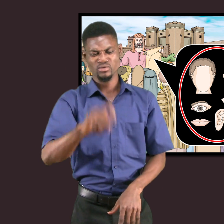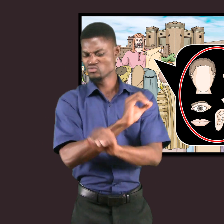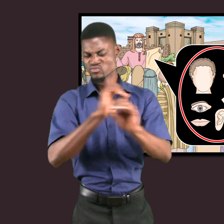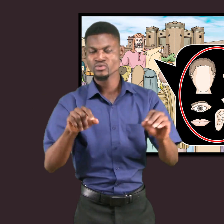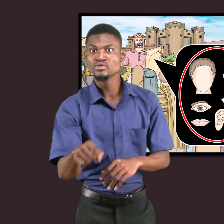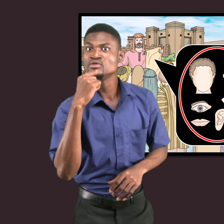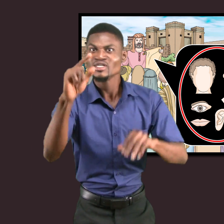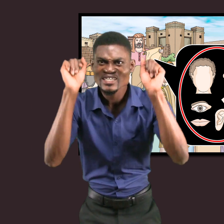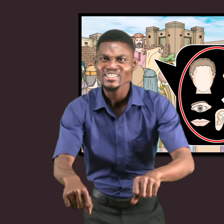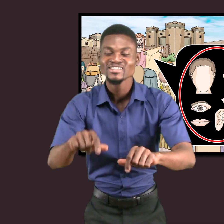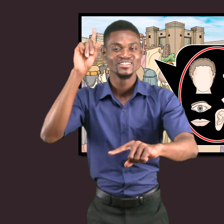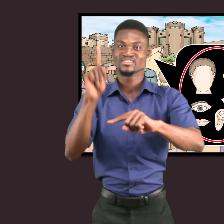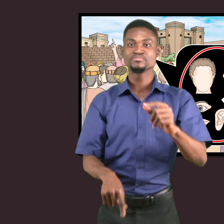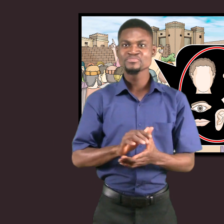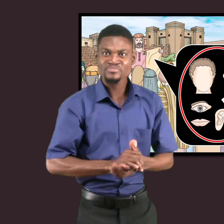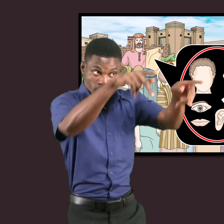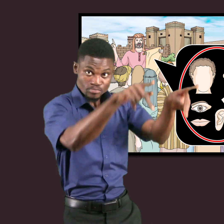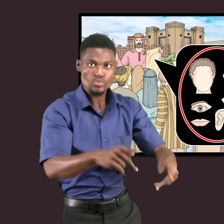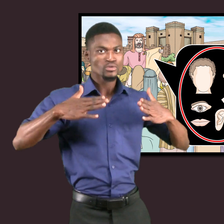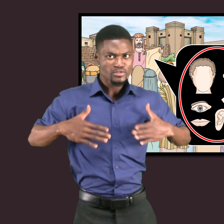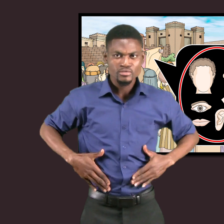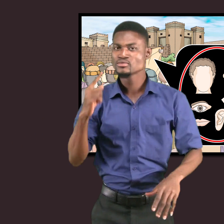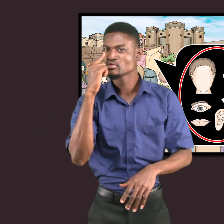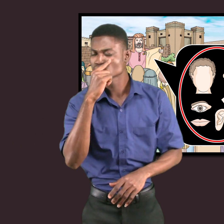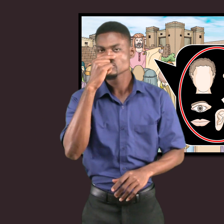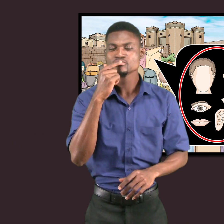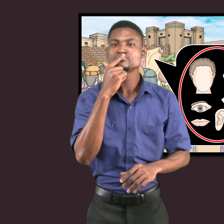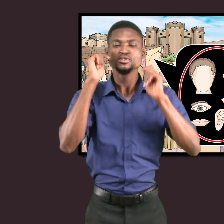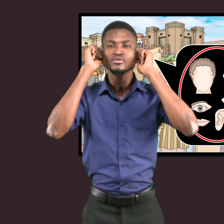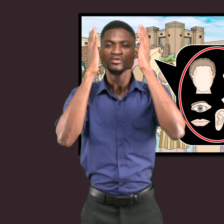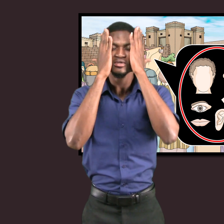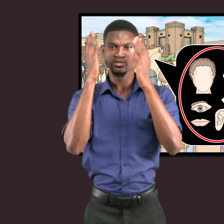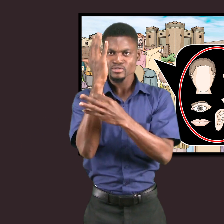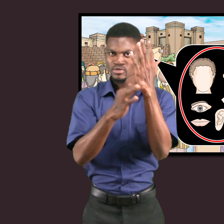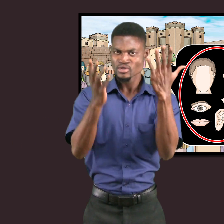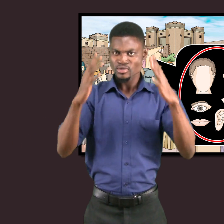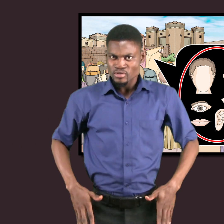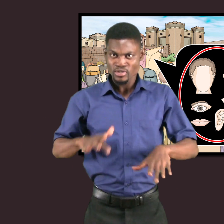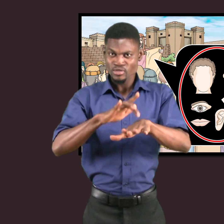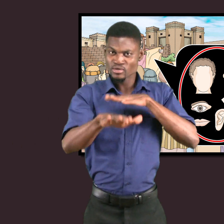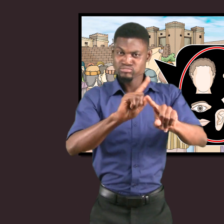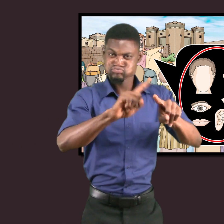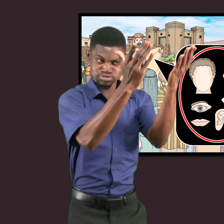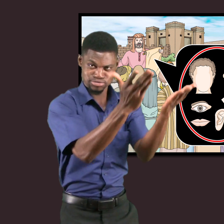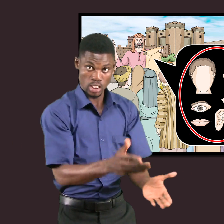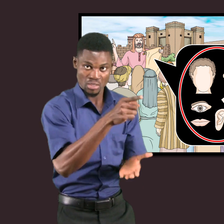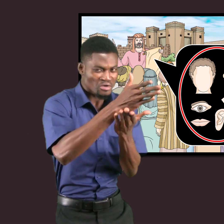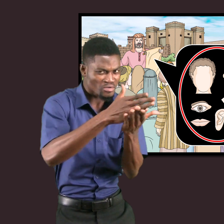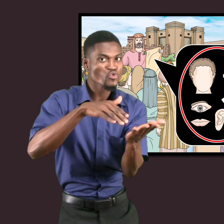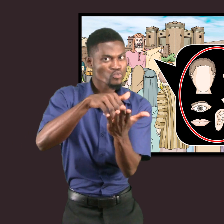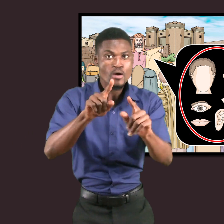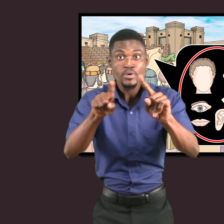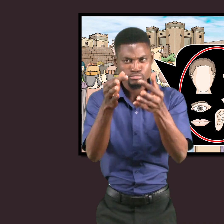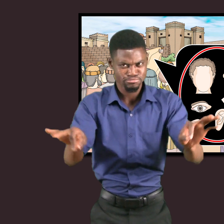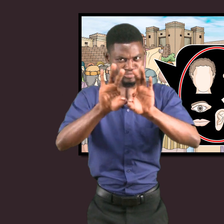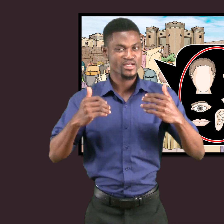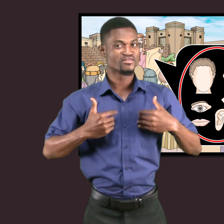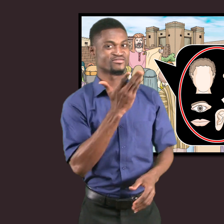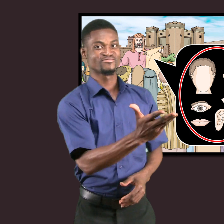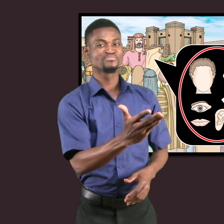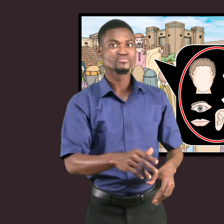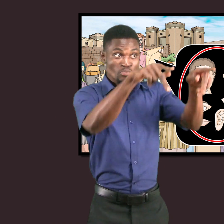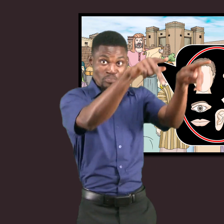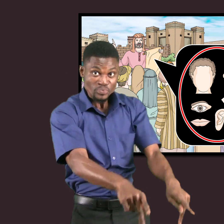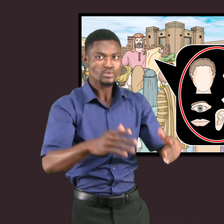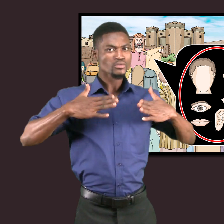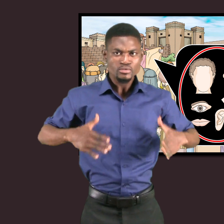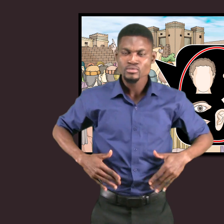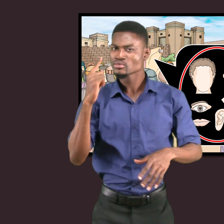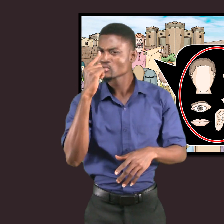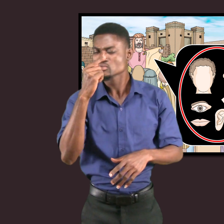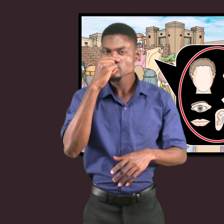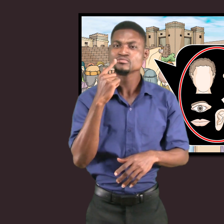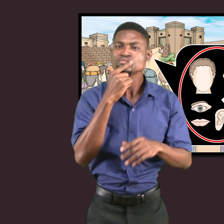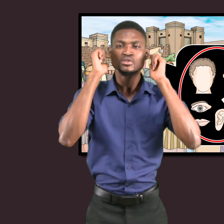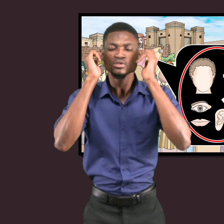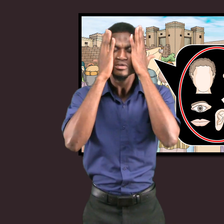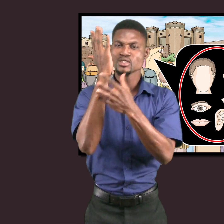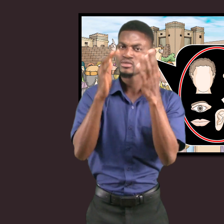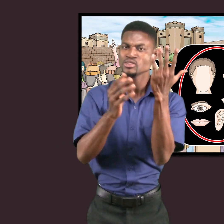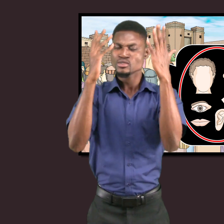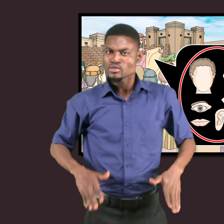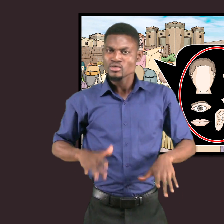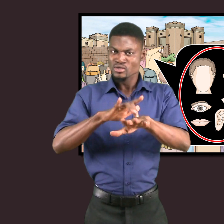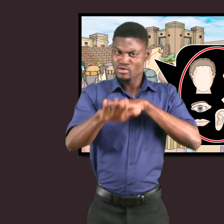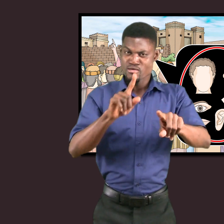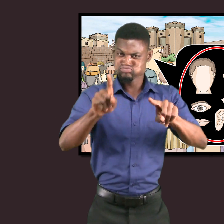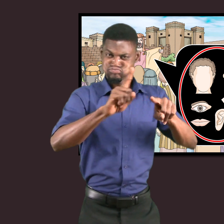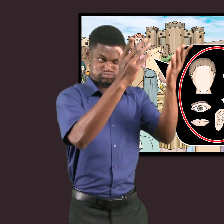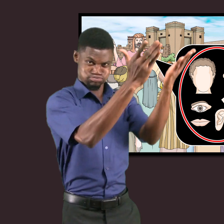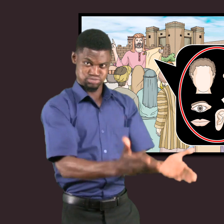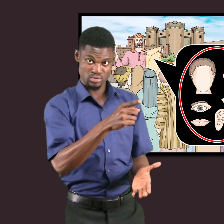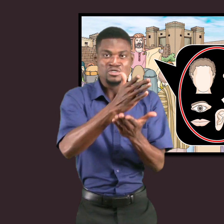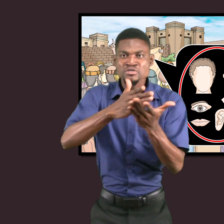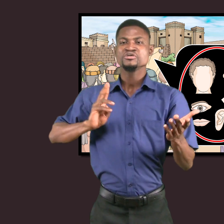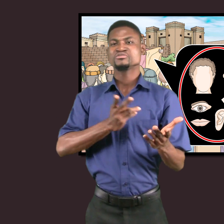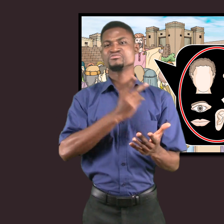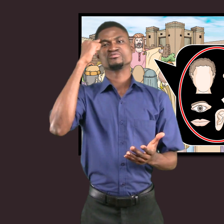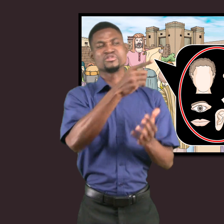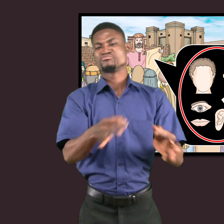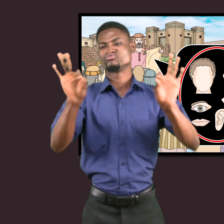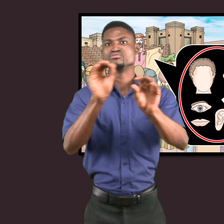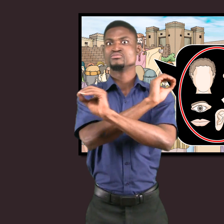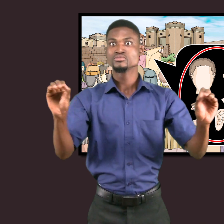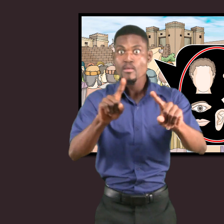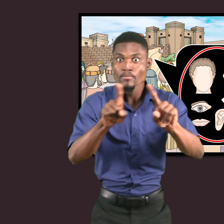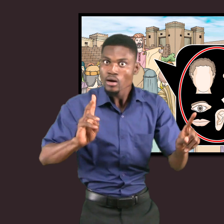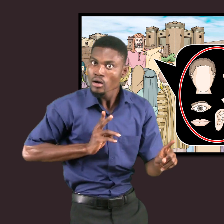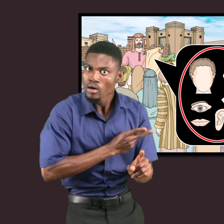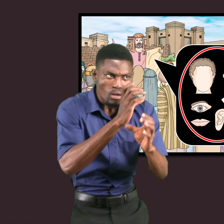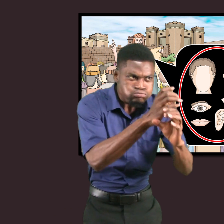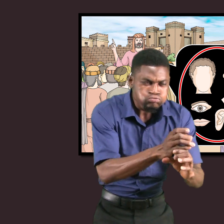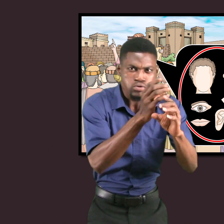Nor can the head say to the feet, “I do not need you.”